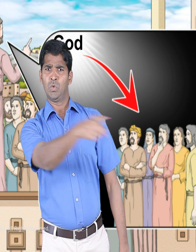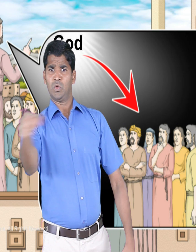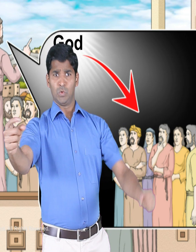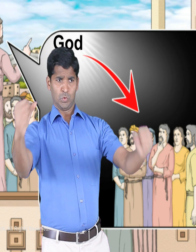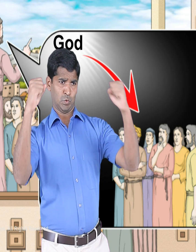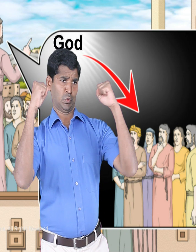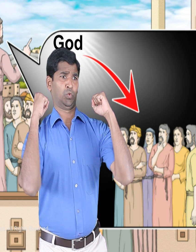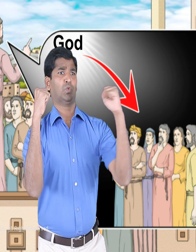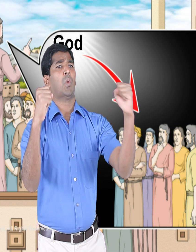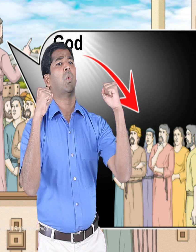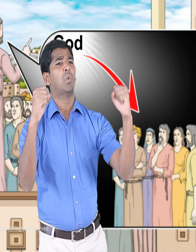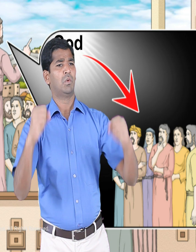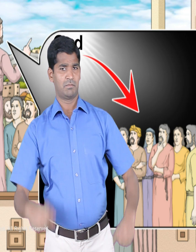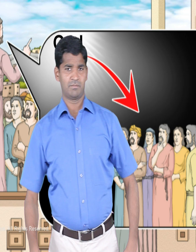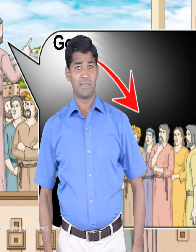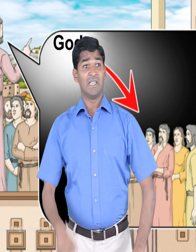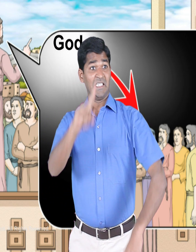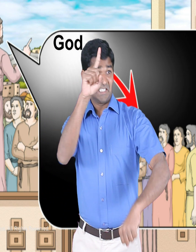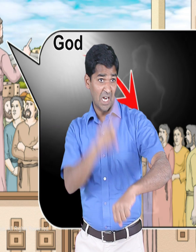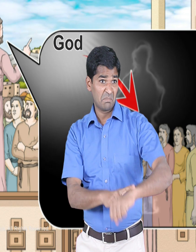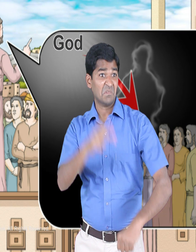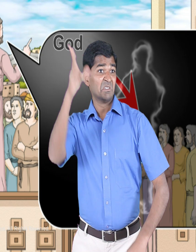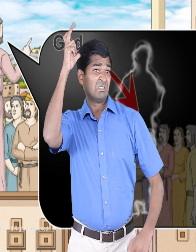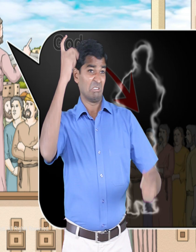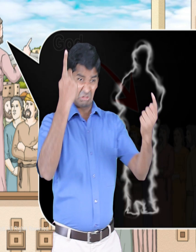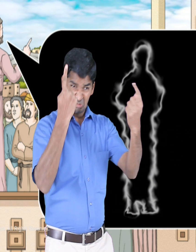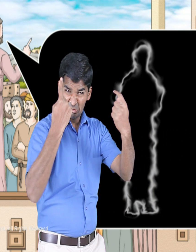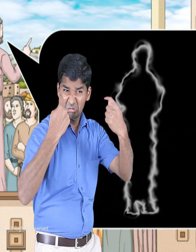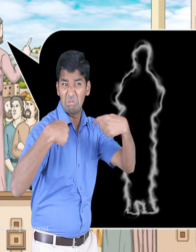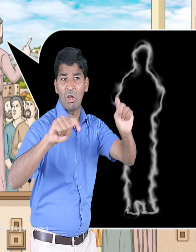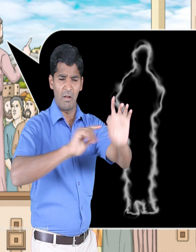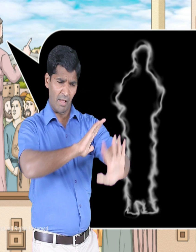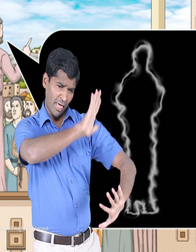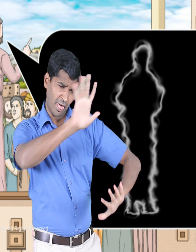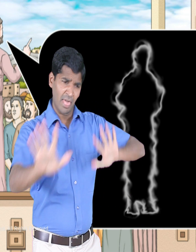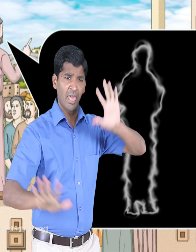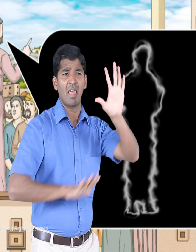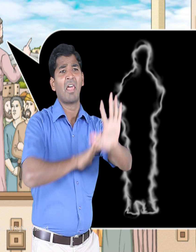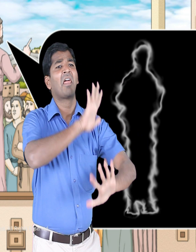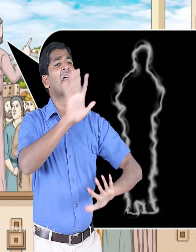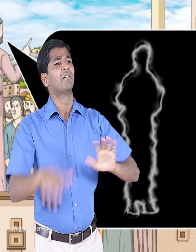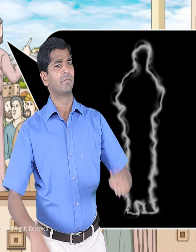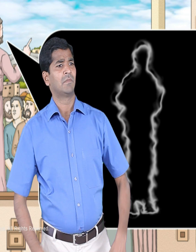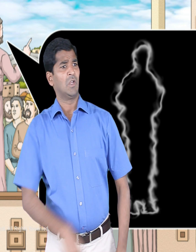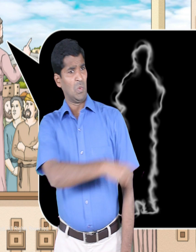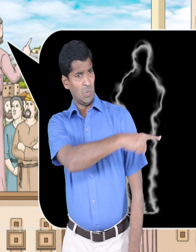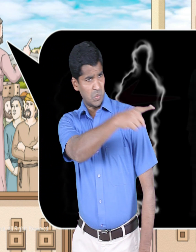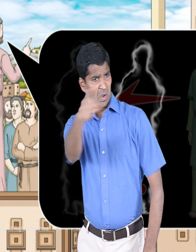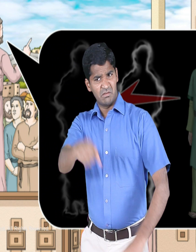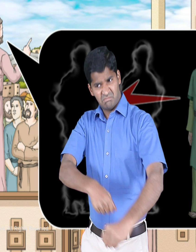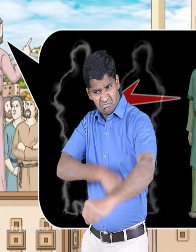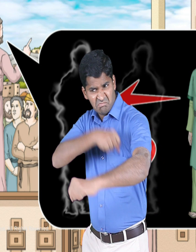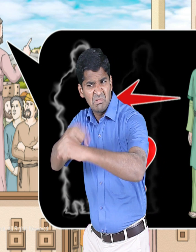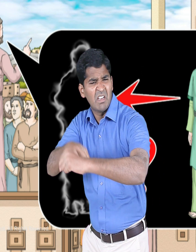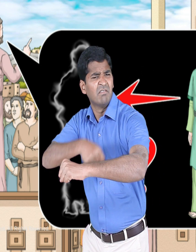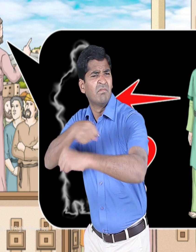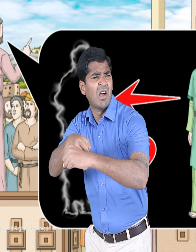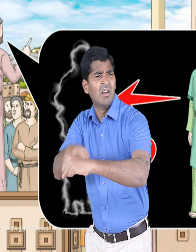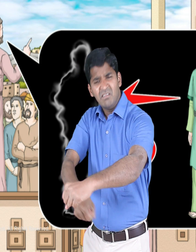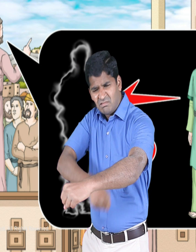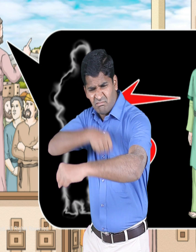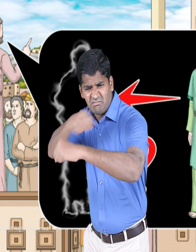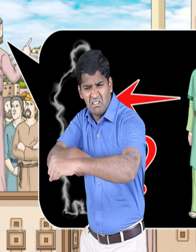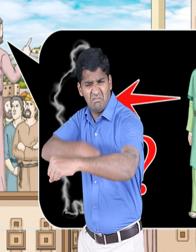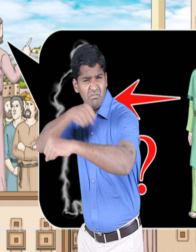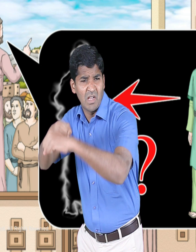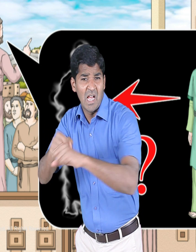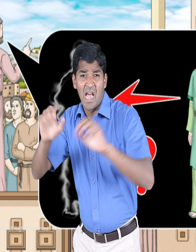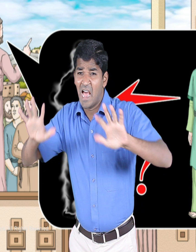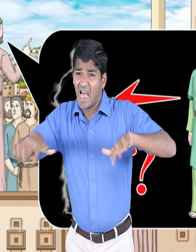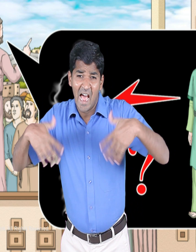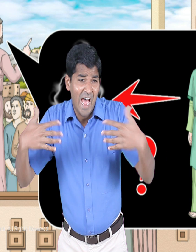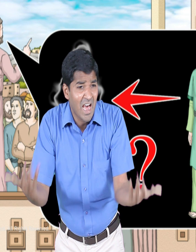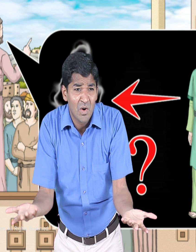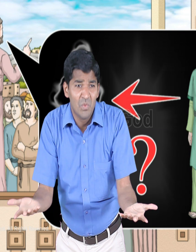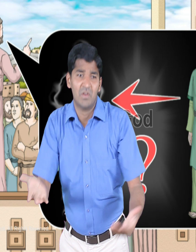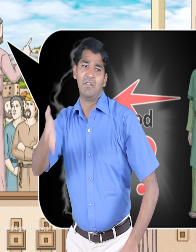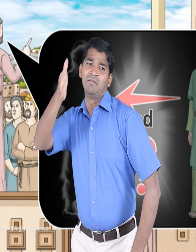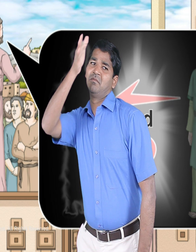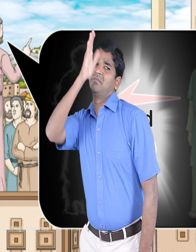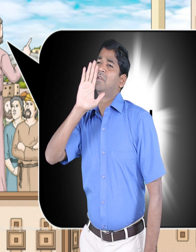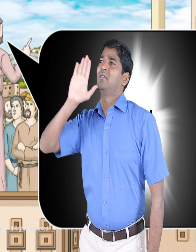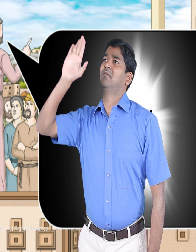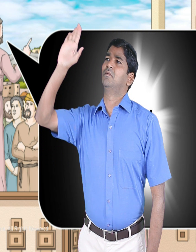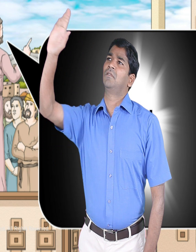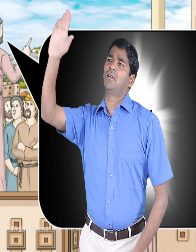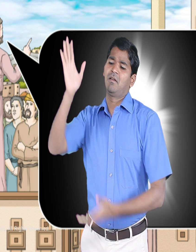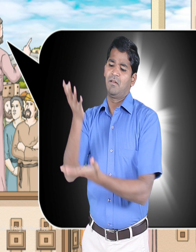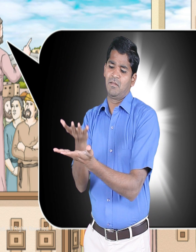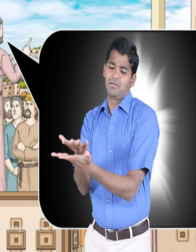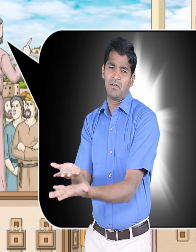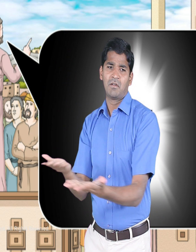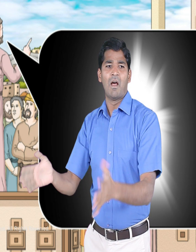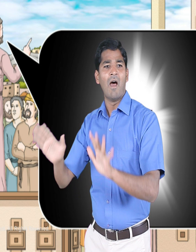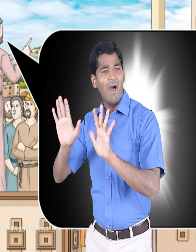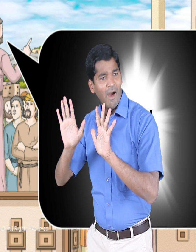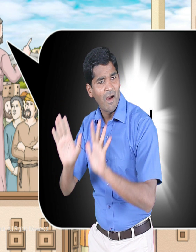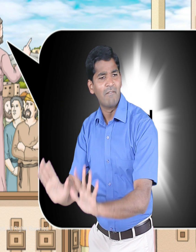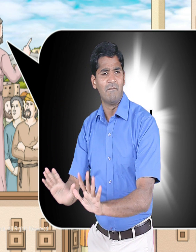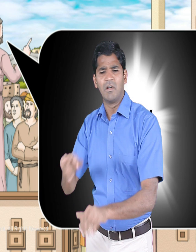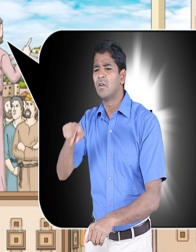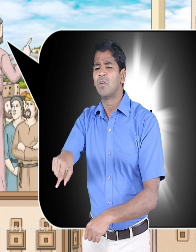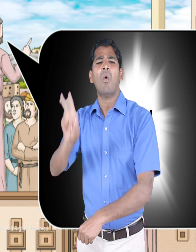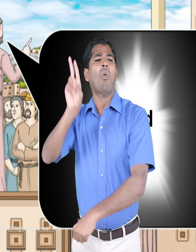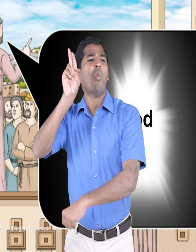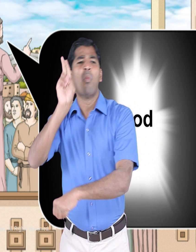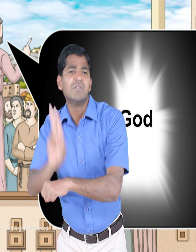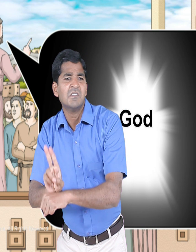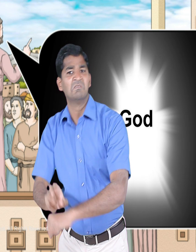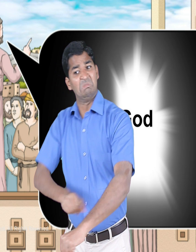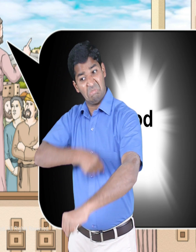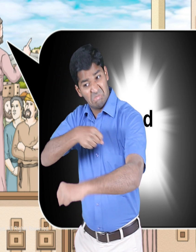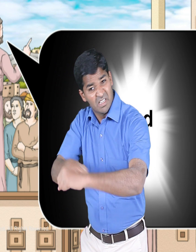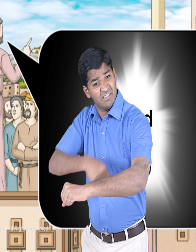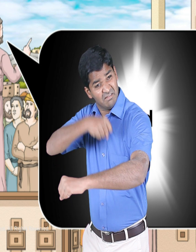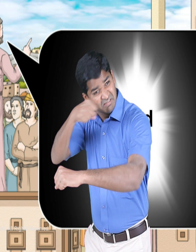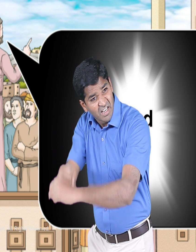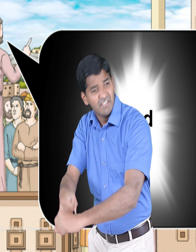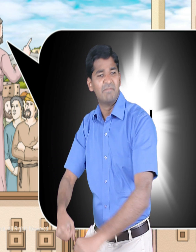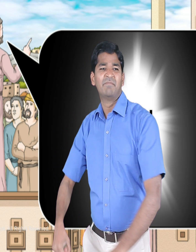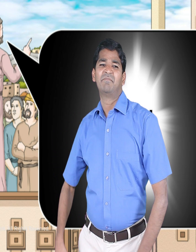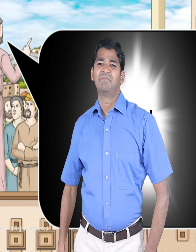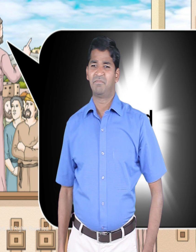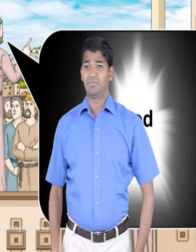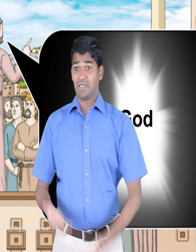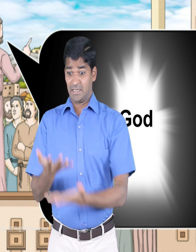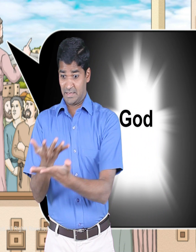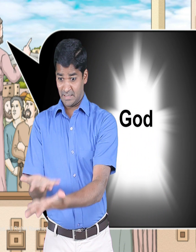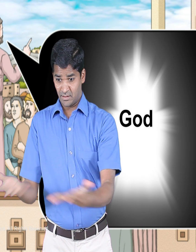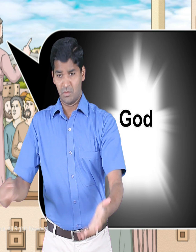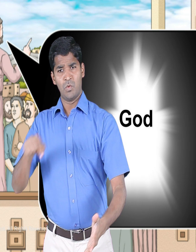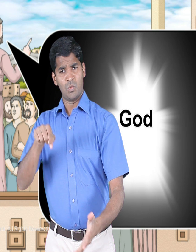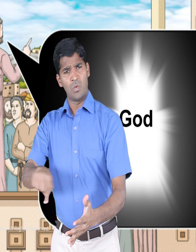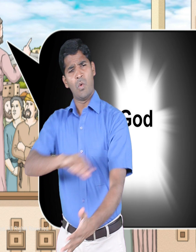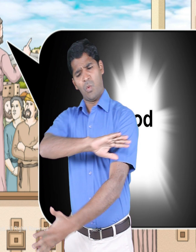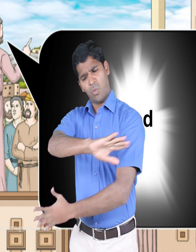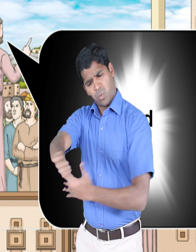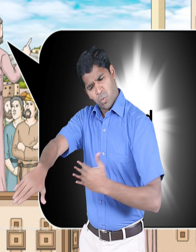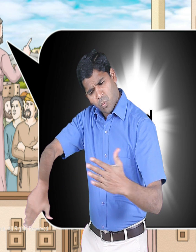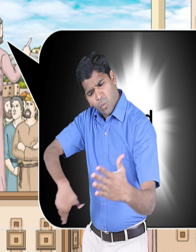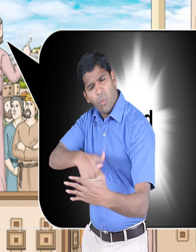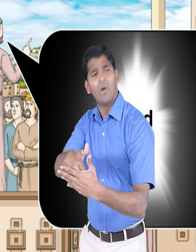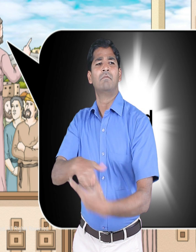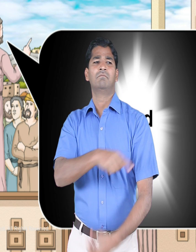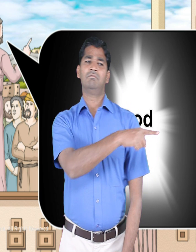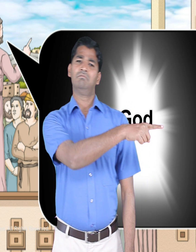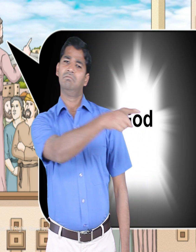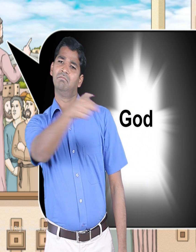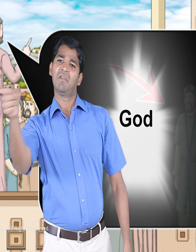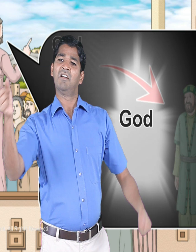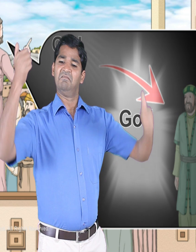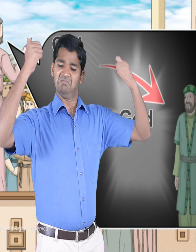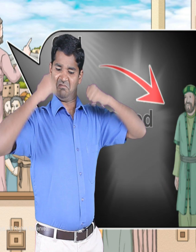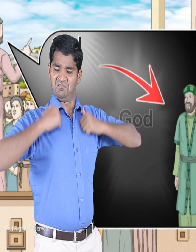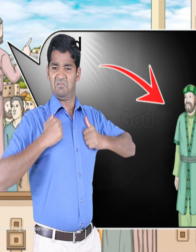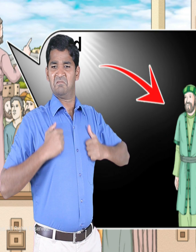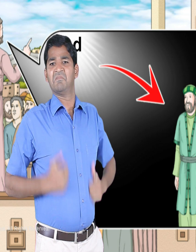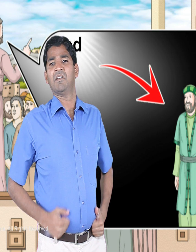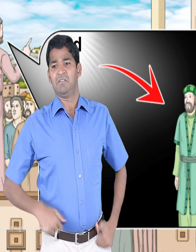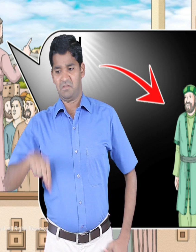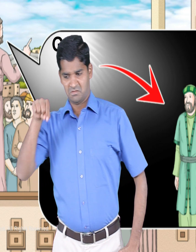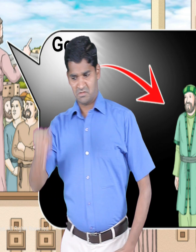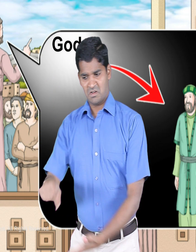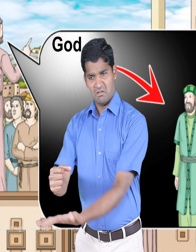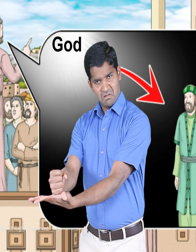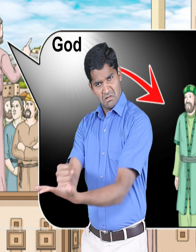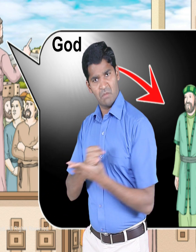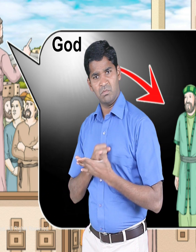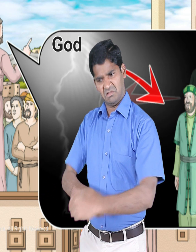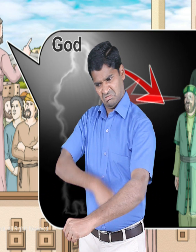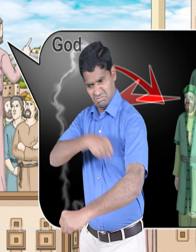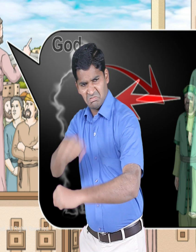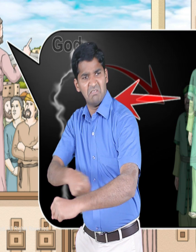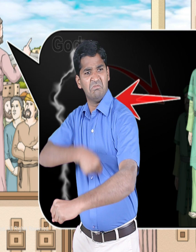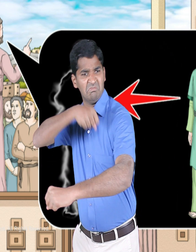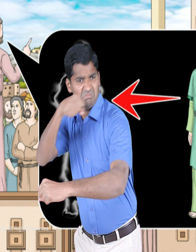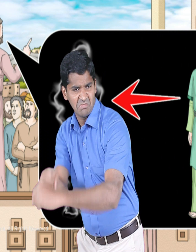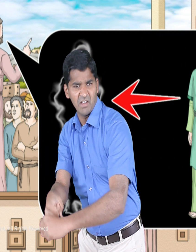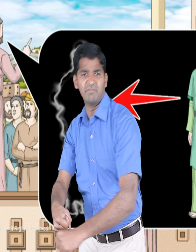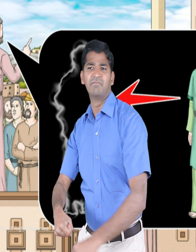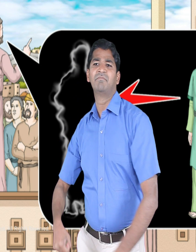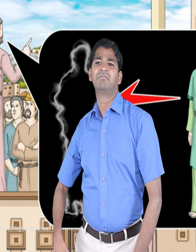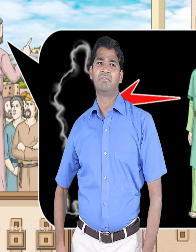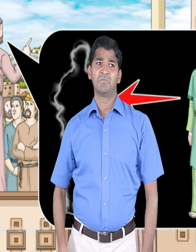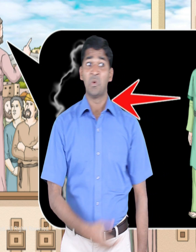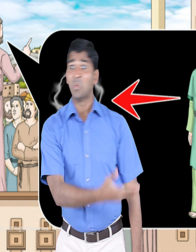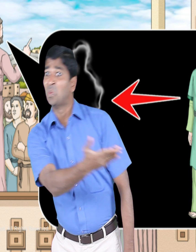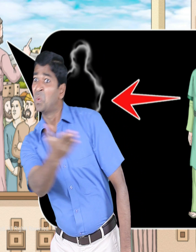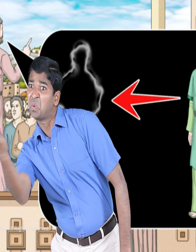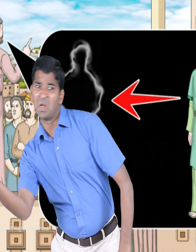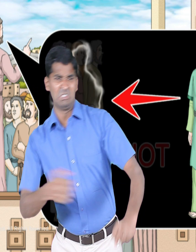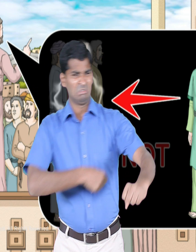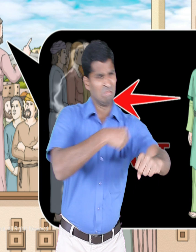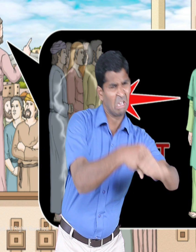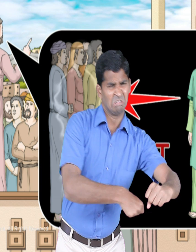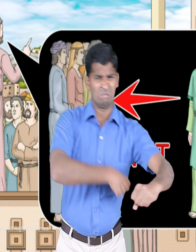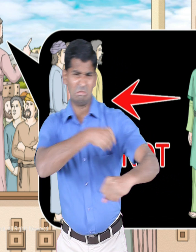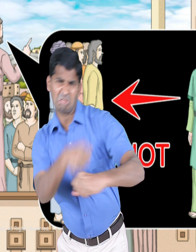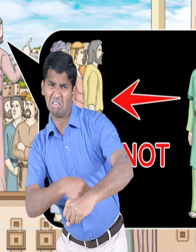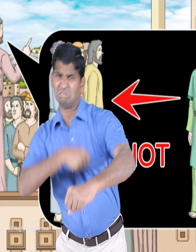Put on the full armor of God, so that you can make your stand against the devil’s schemes.